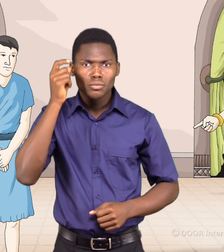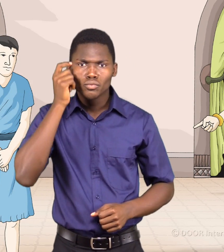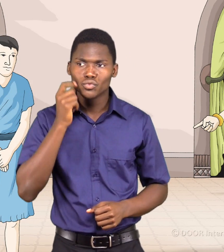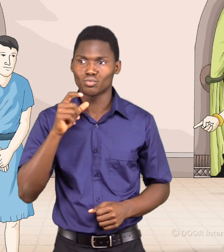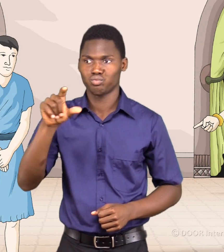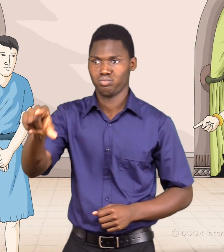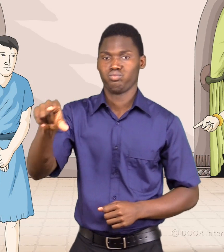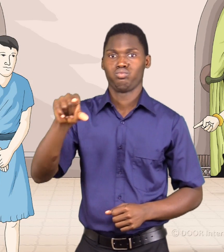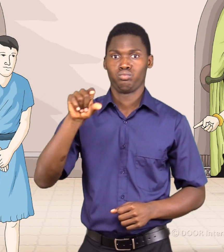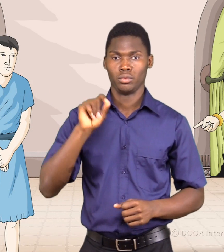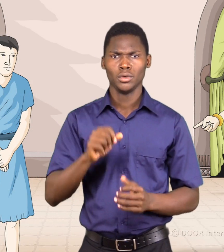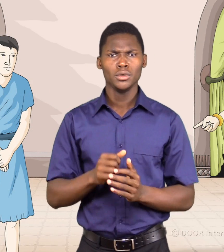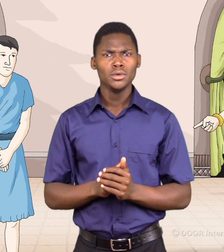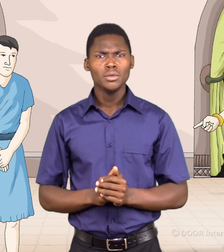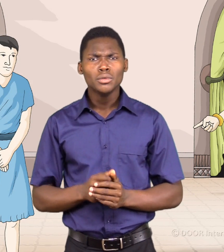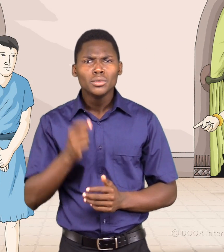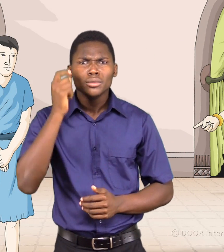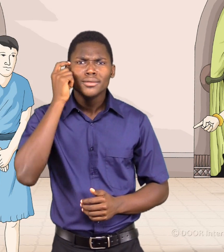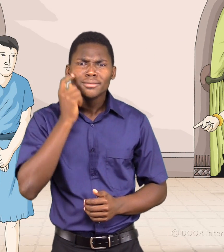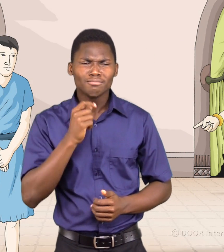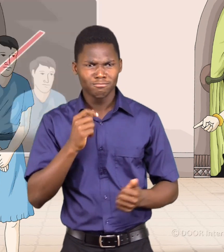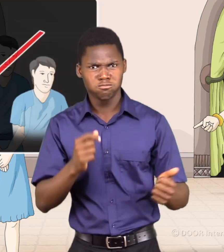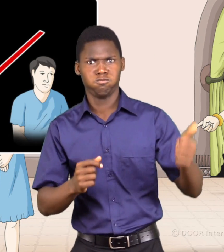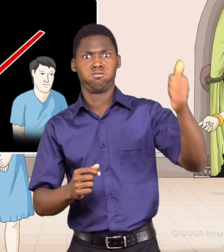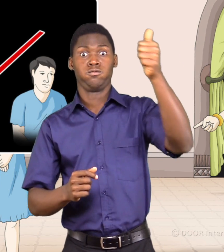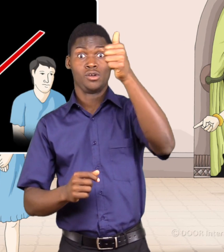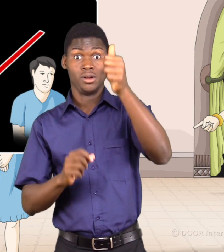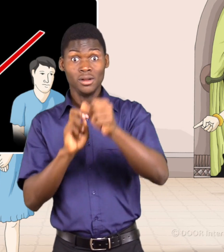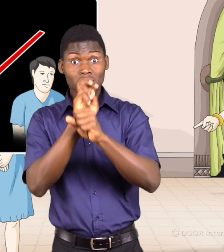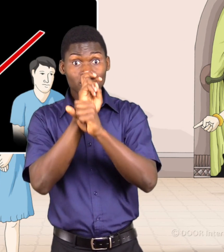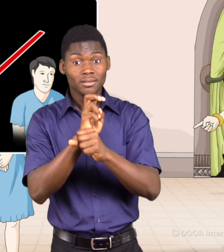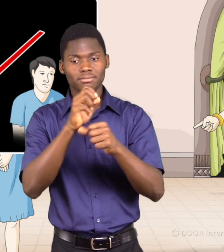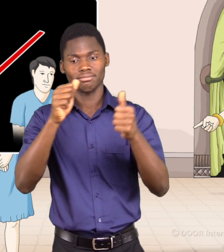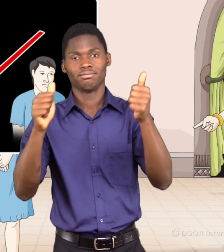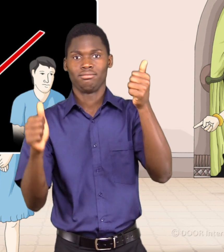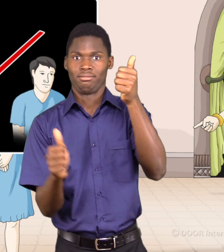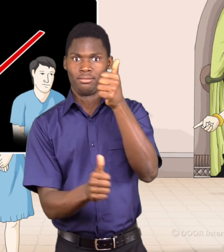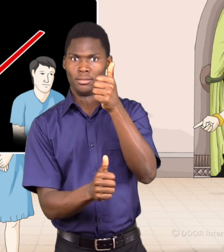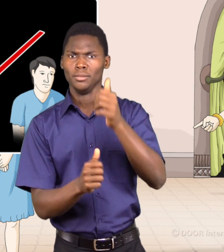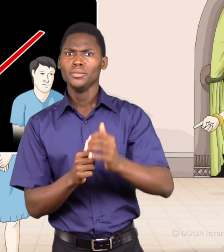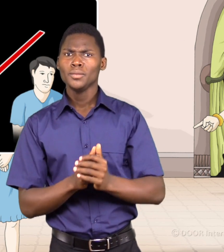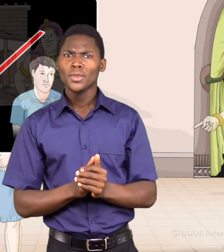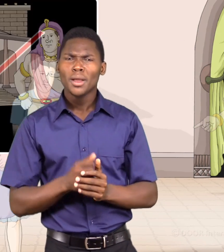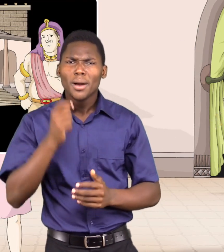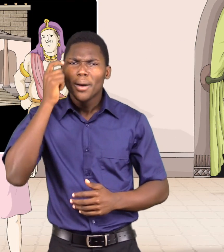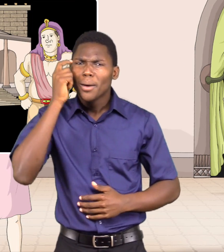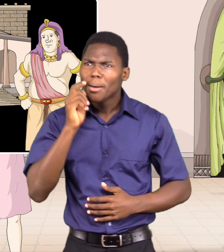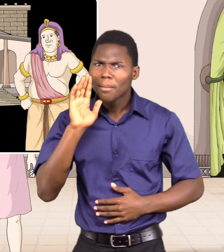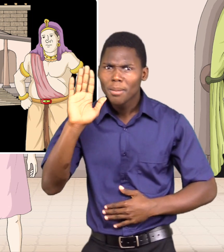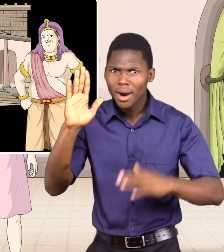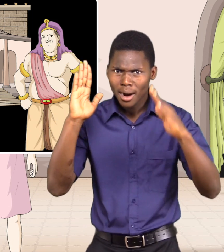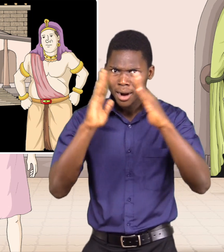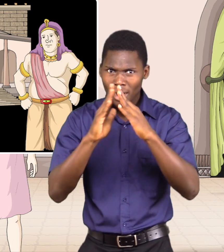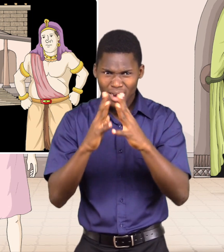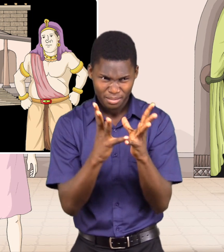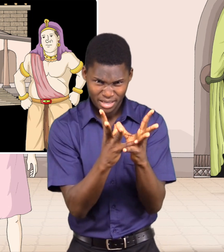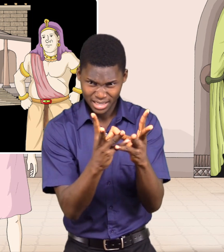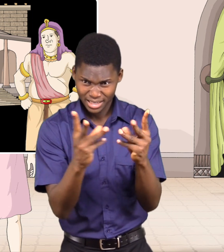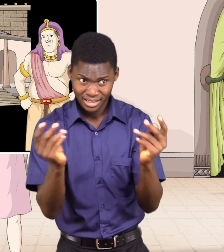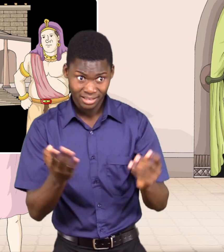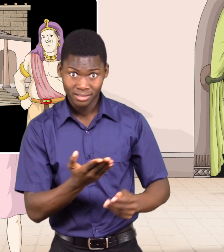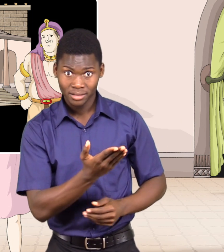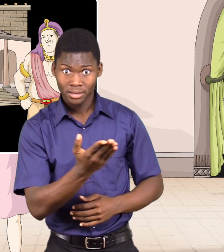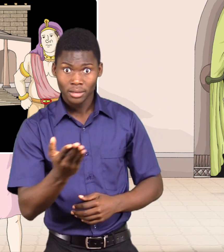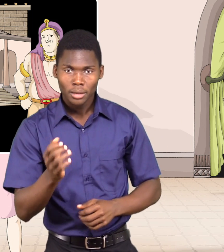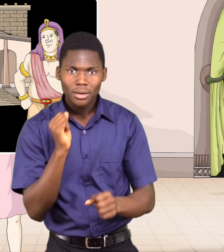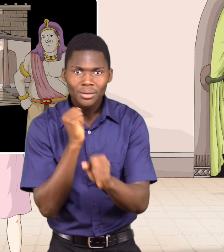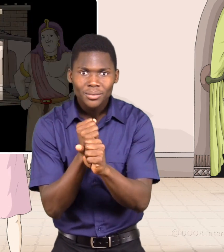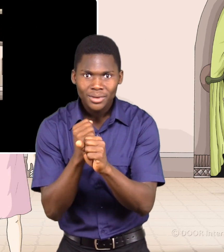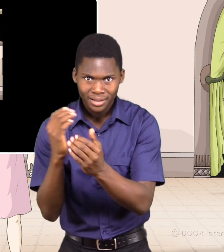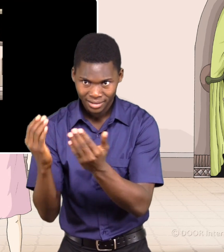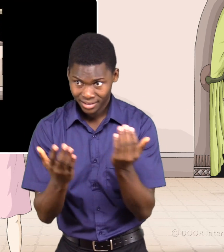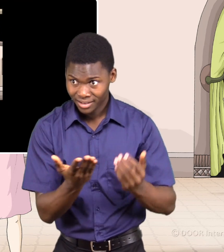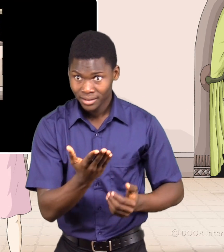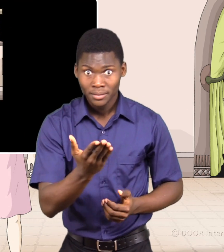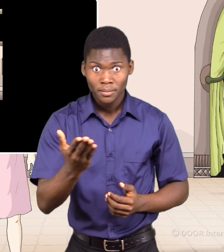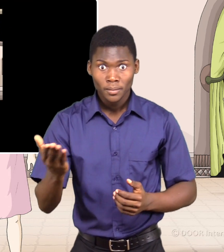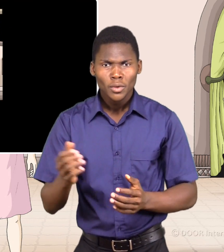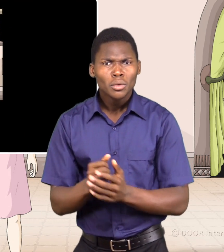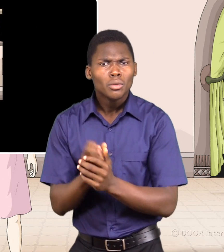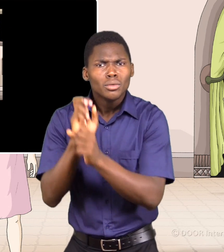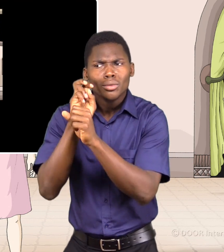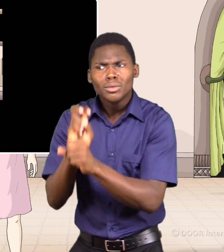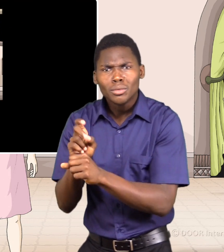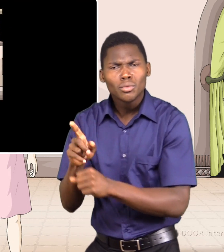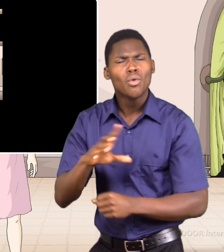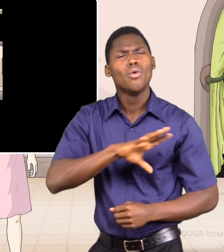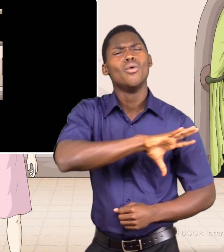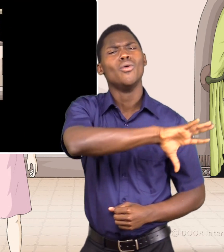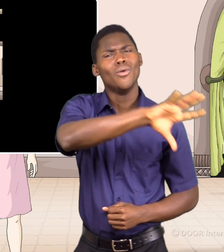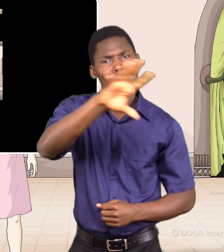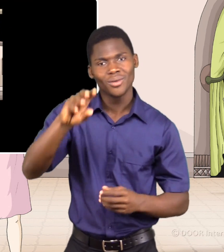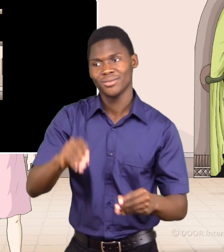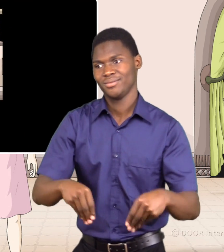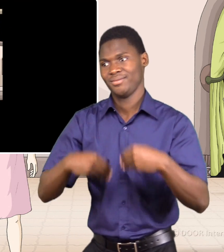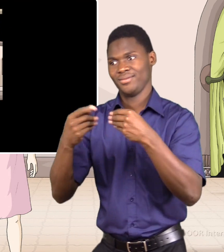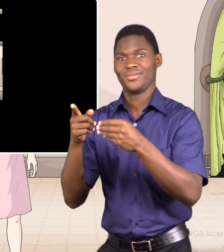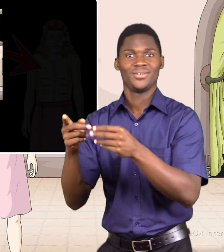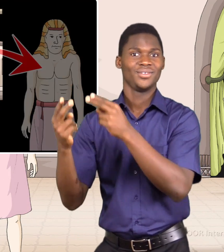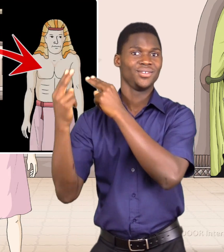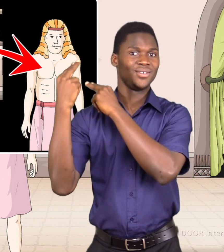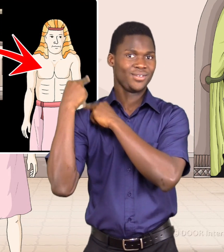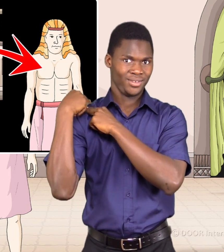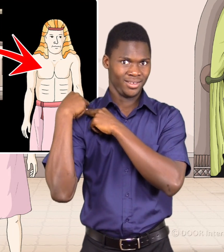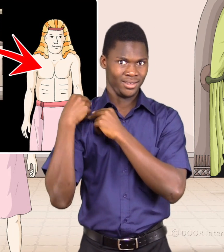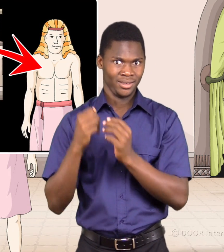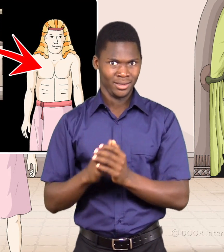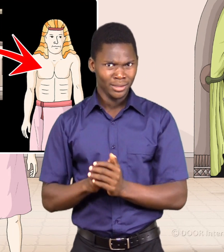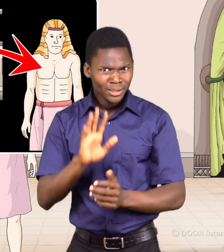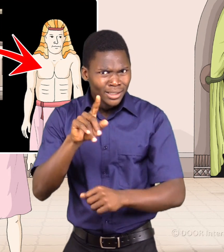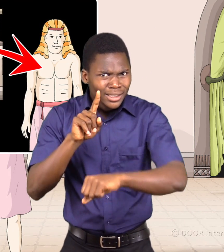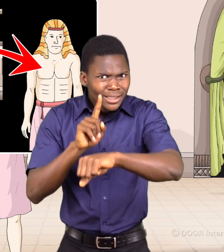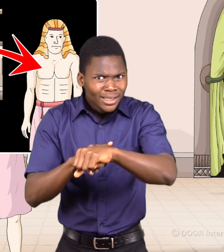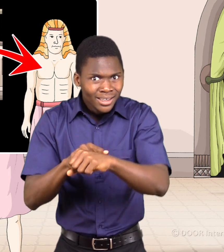Potiphar put him in charge of his household and entrusted him with everything he owned.